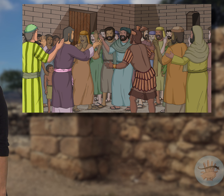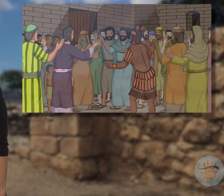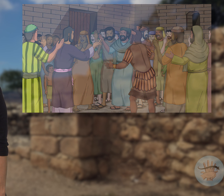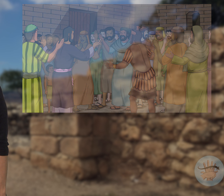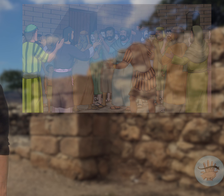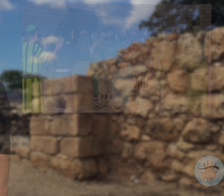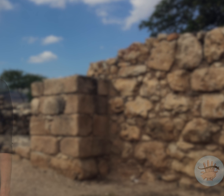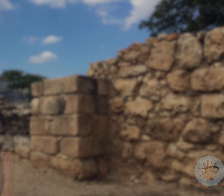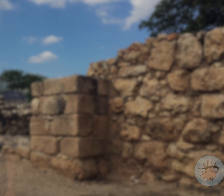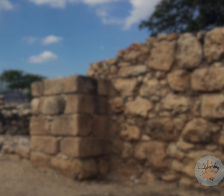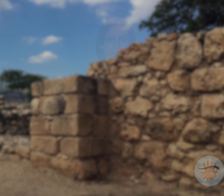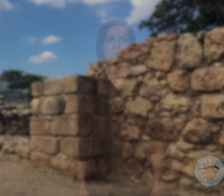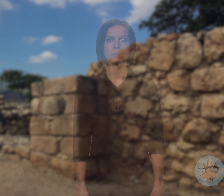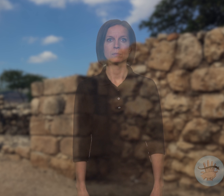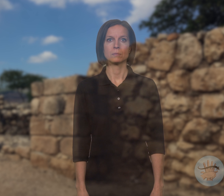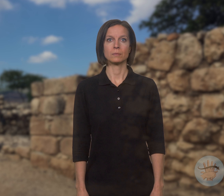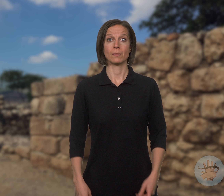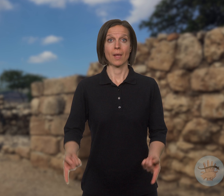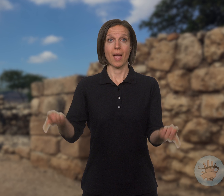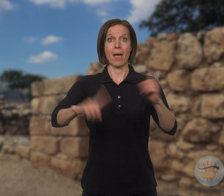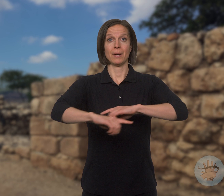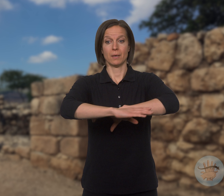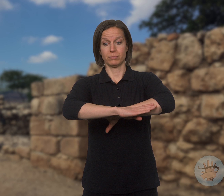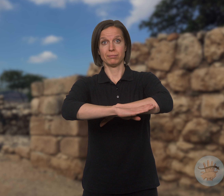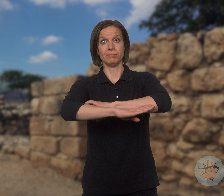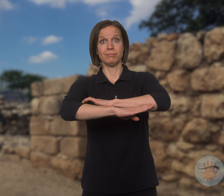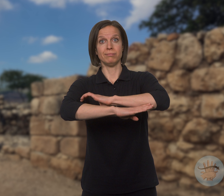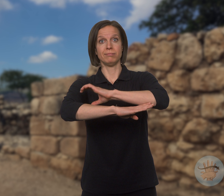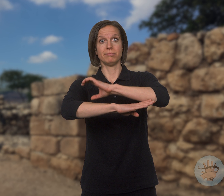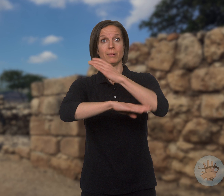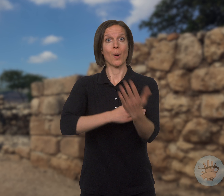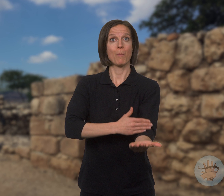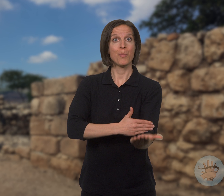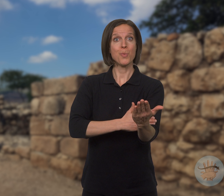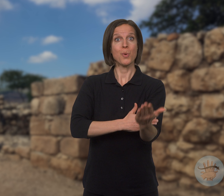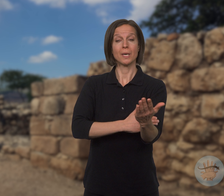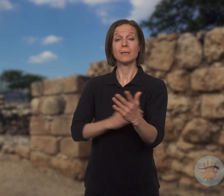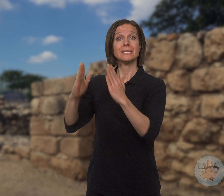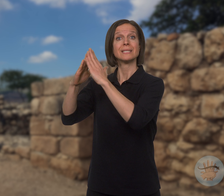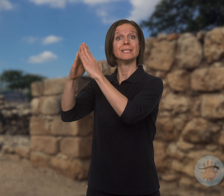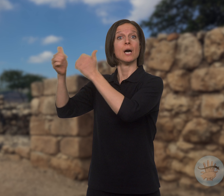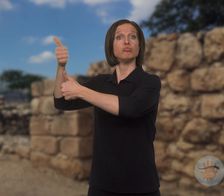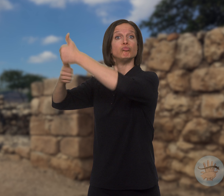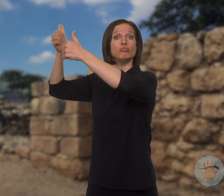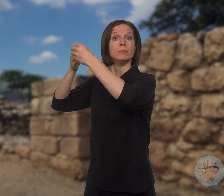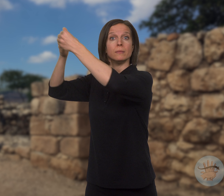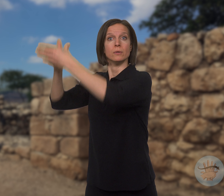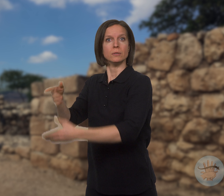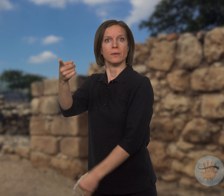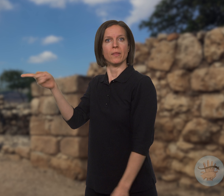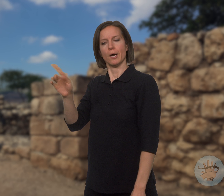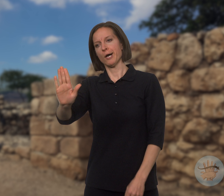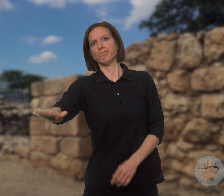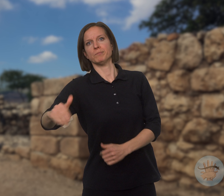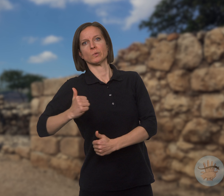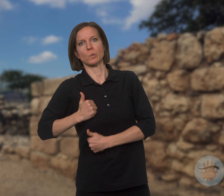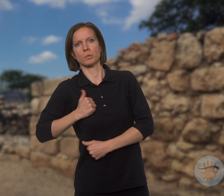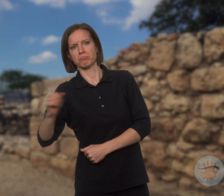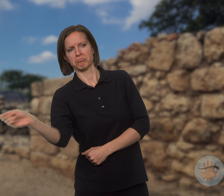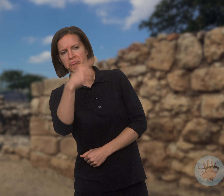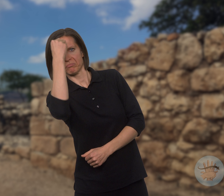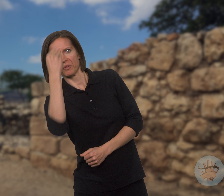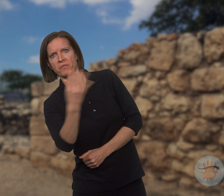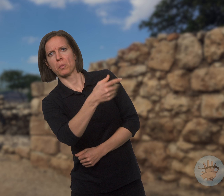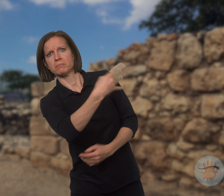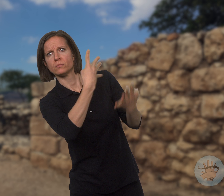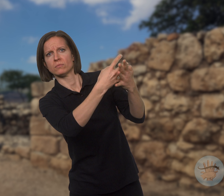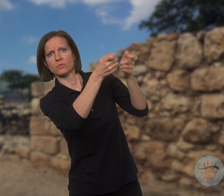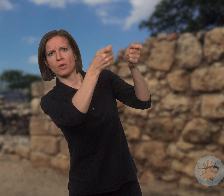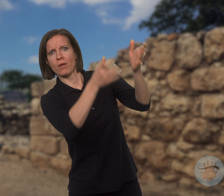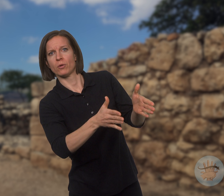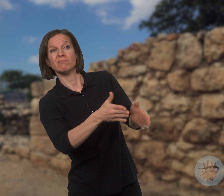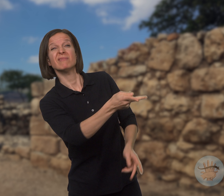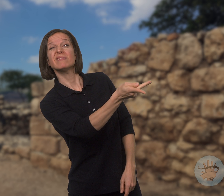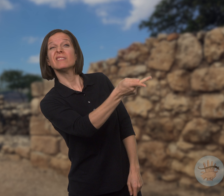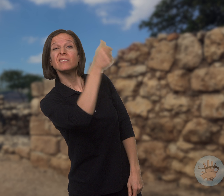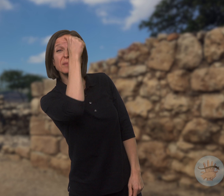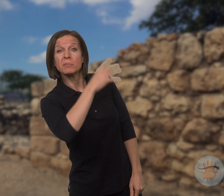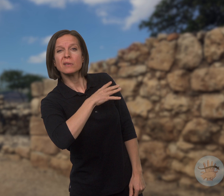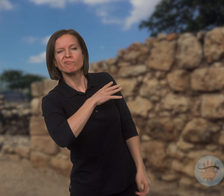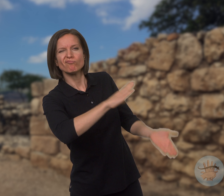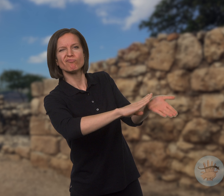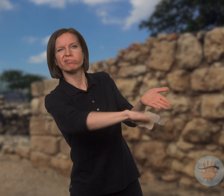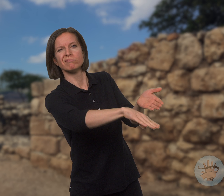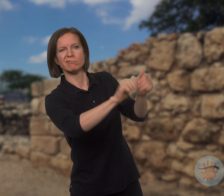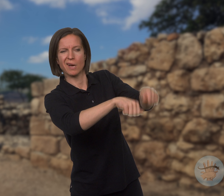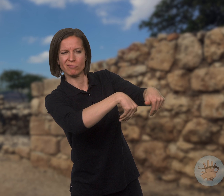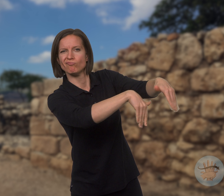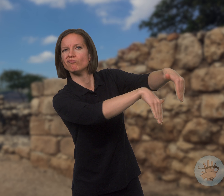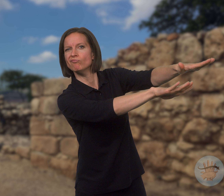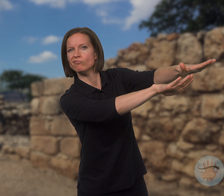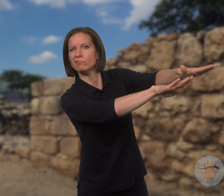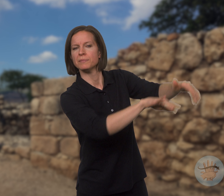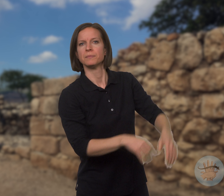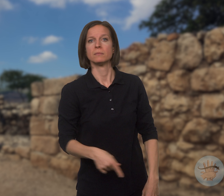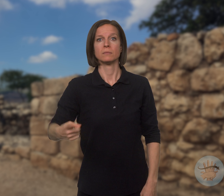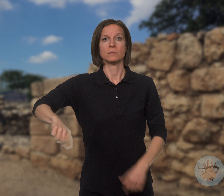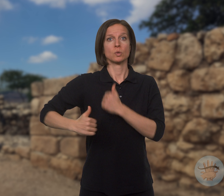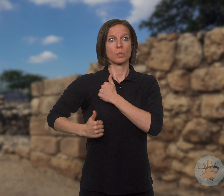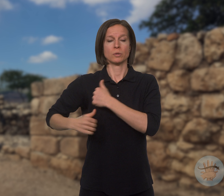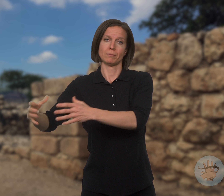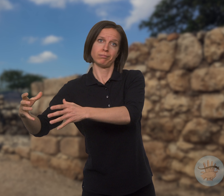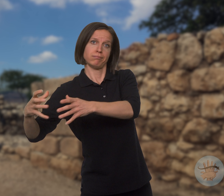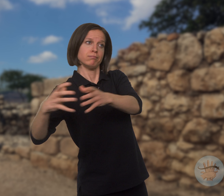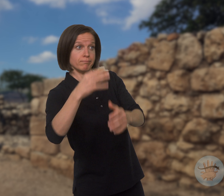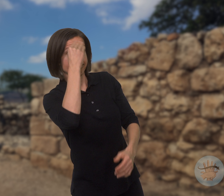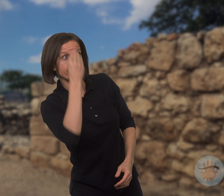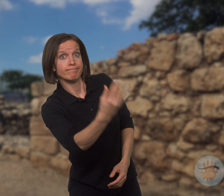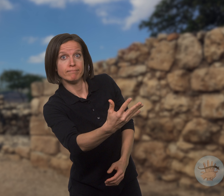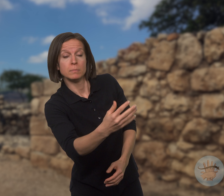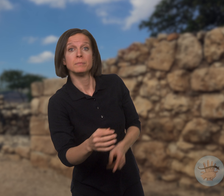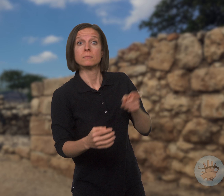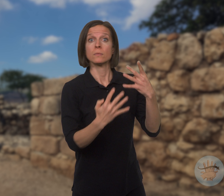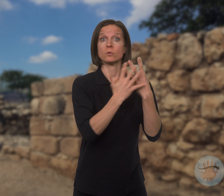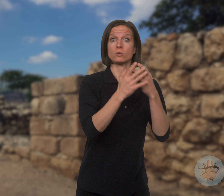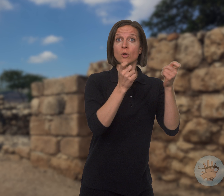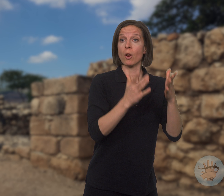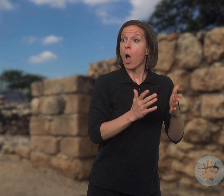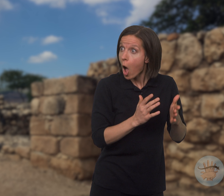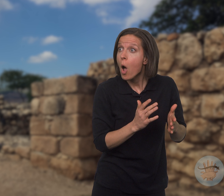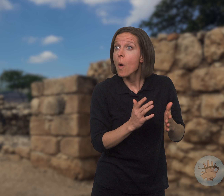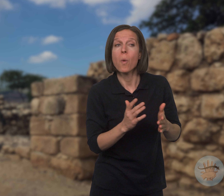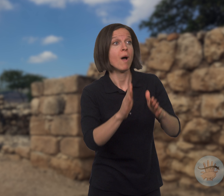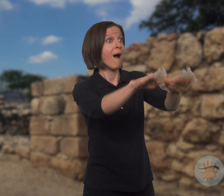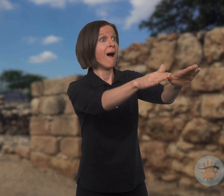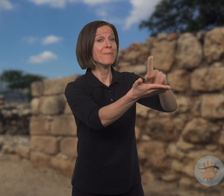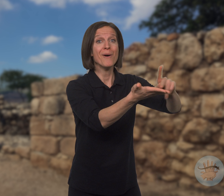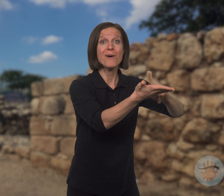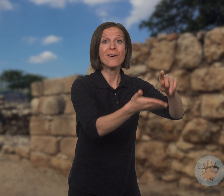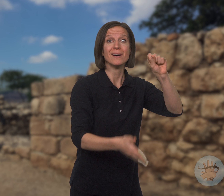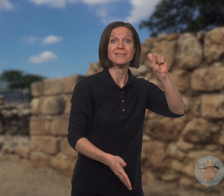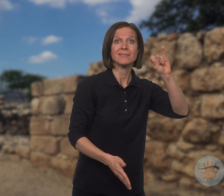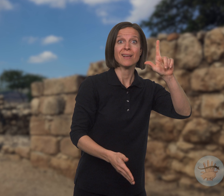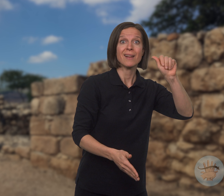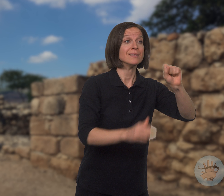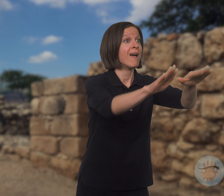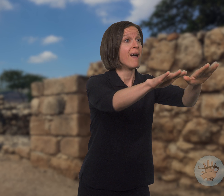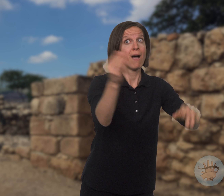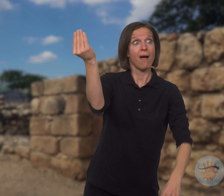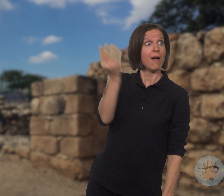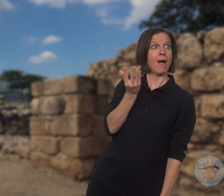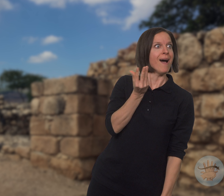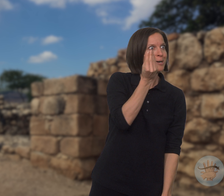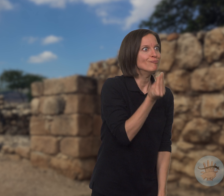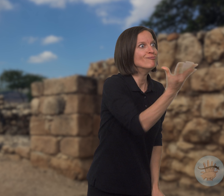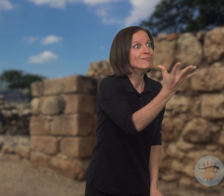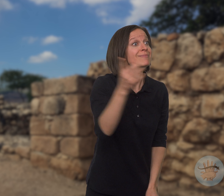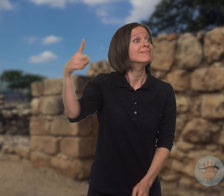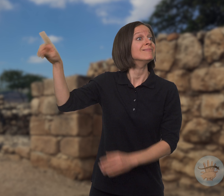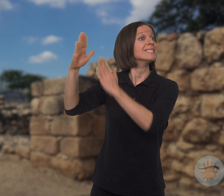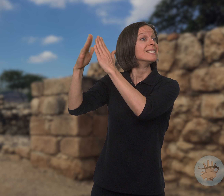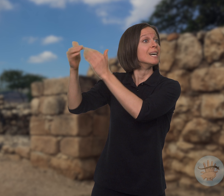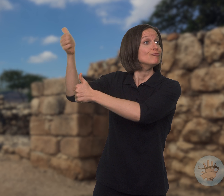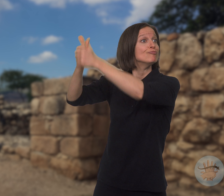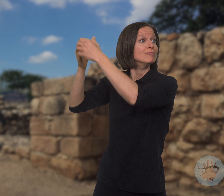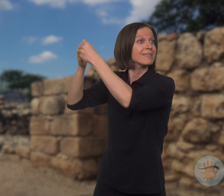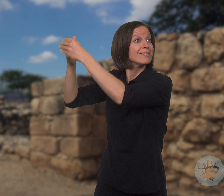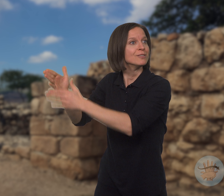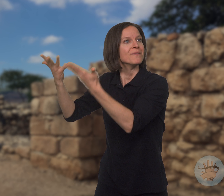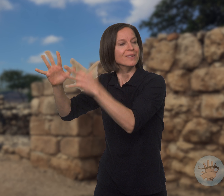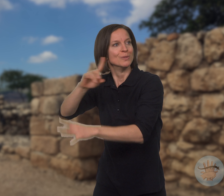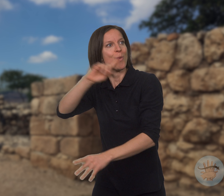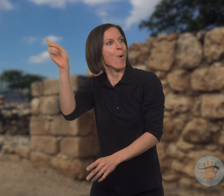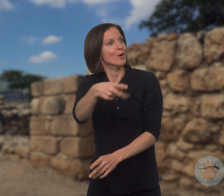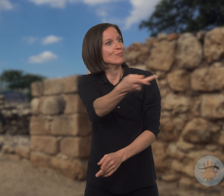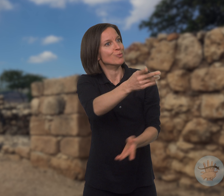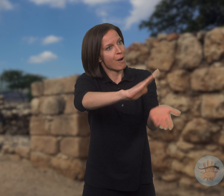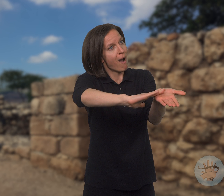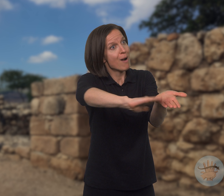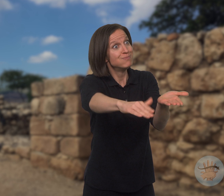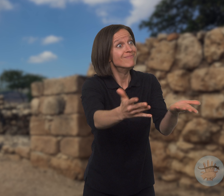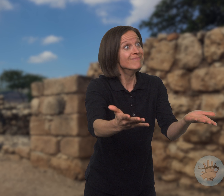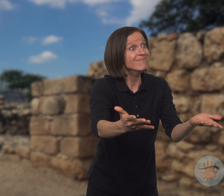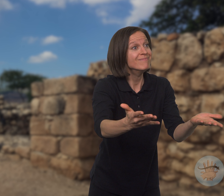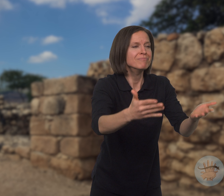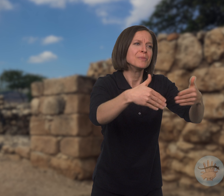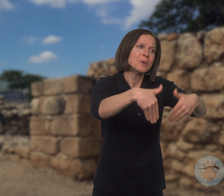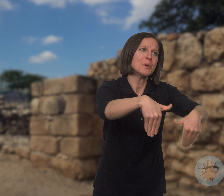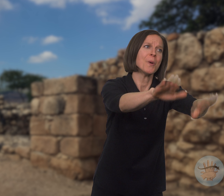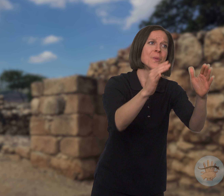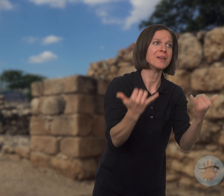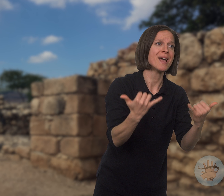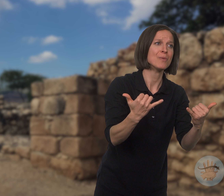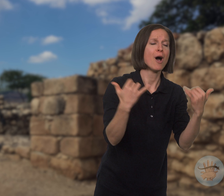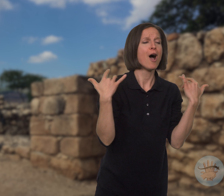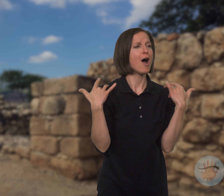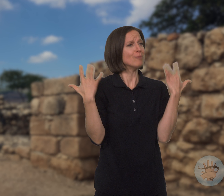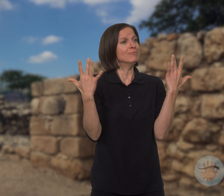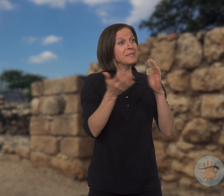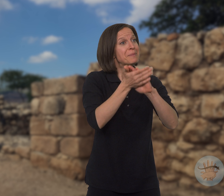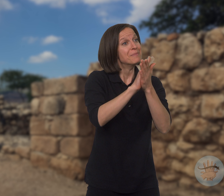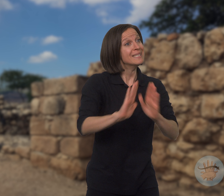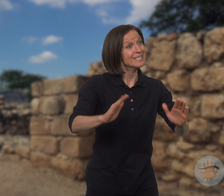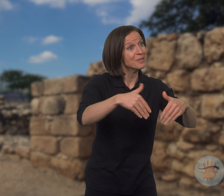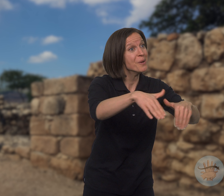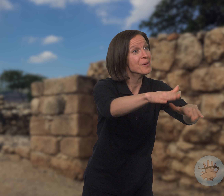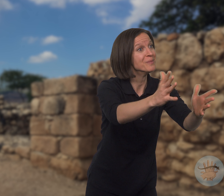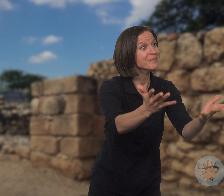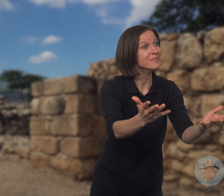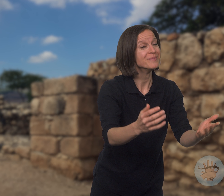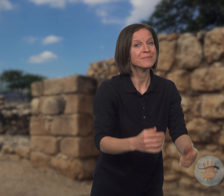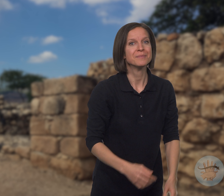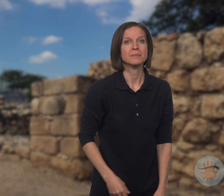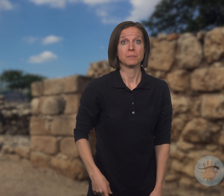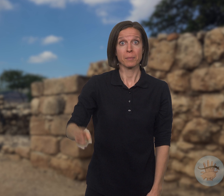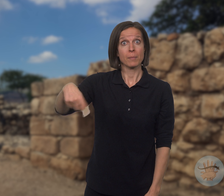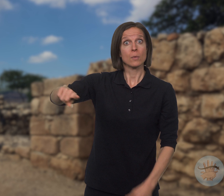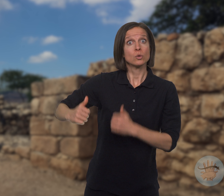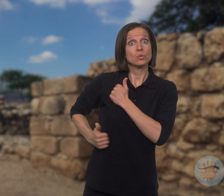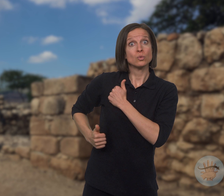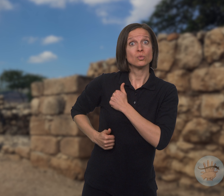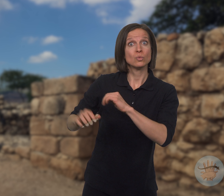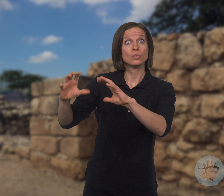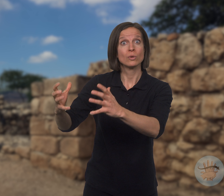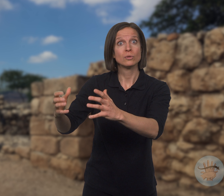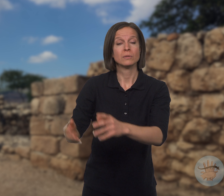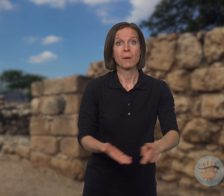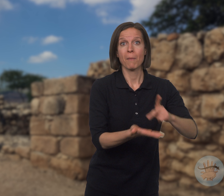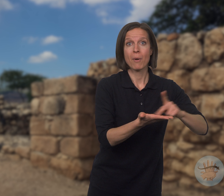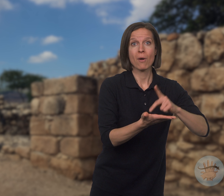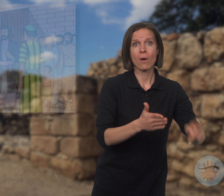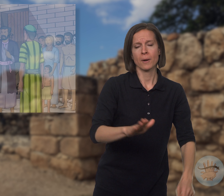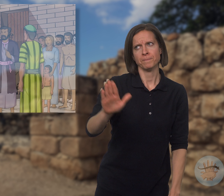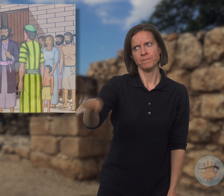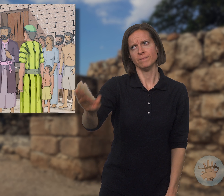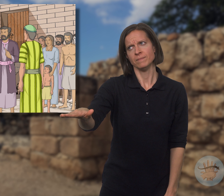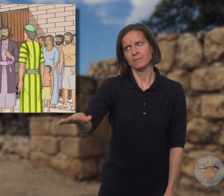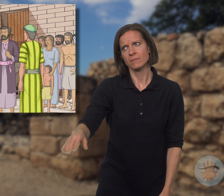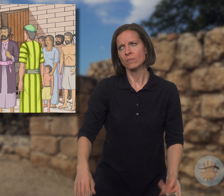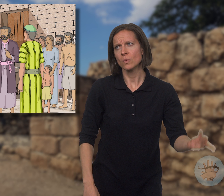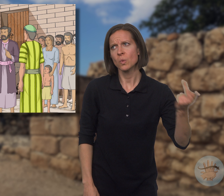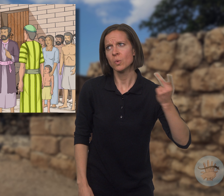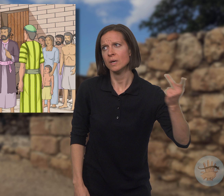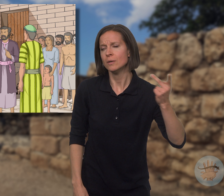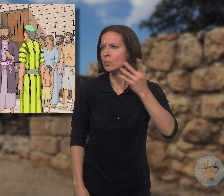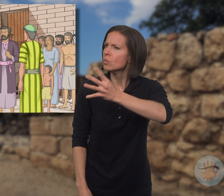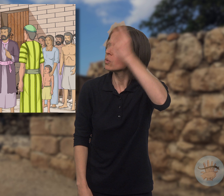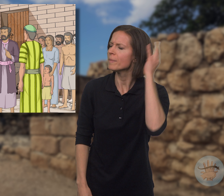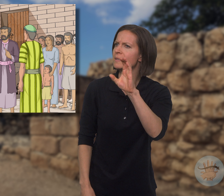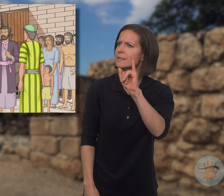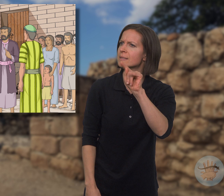When daylight came, the magistrates sent their officers with the order: “Release those men.”